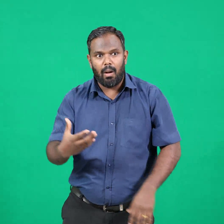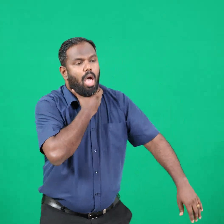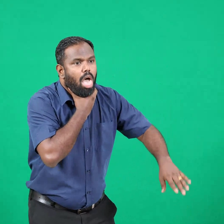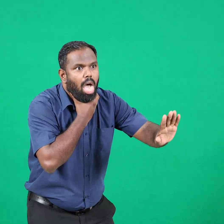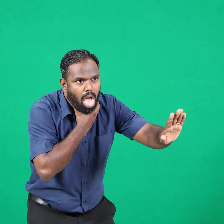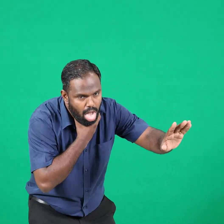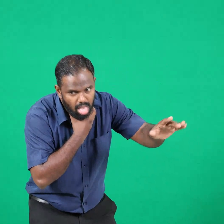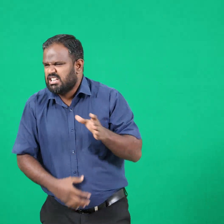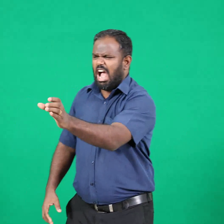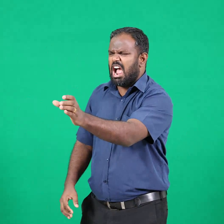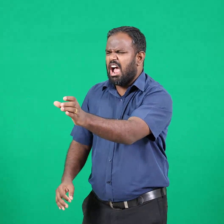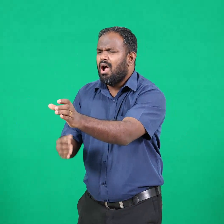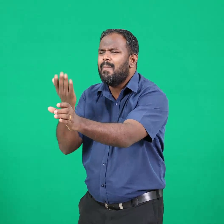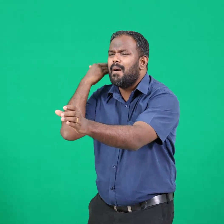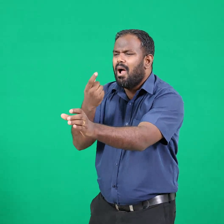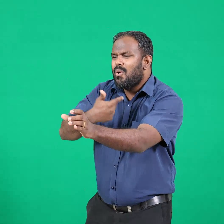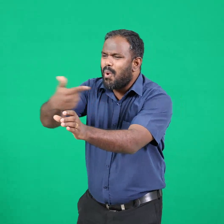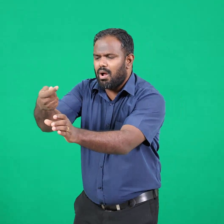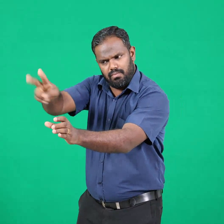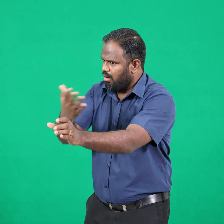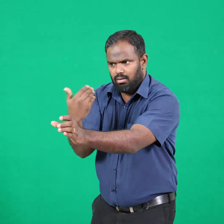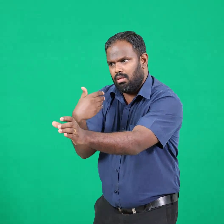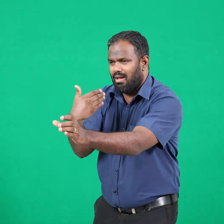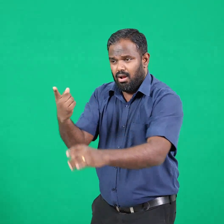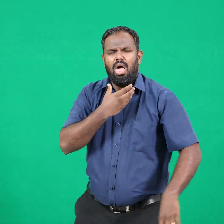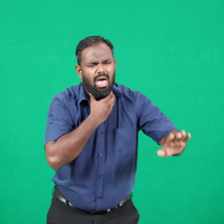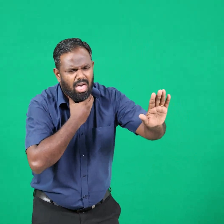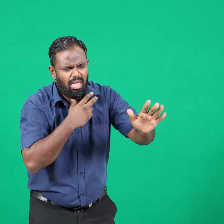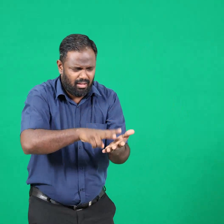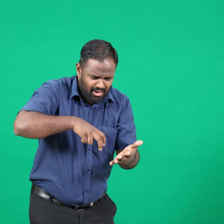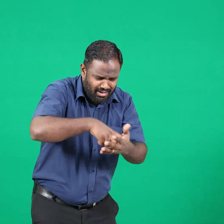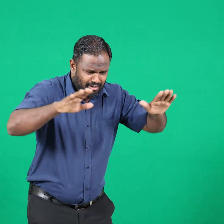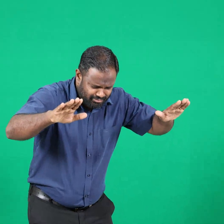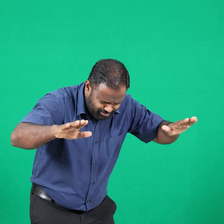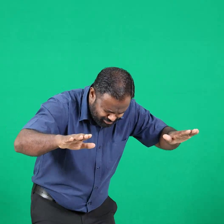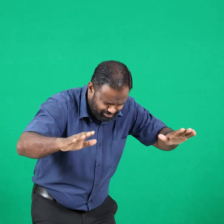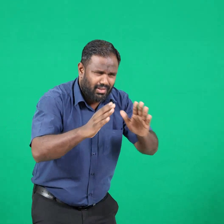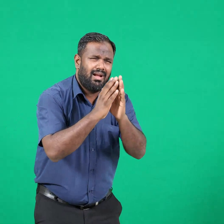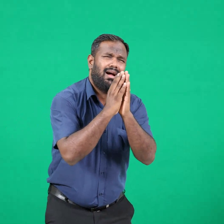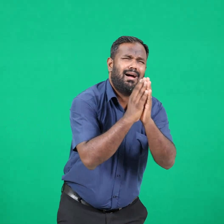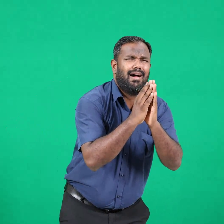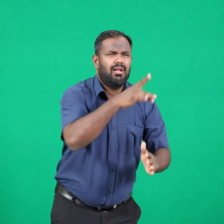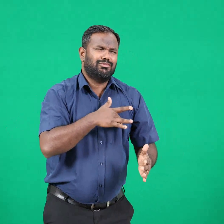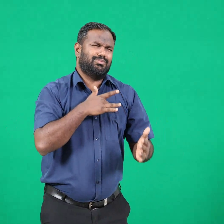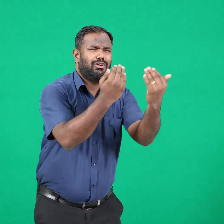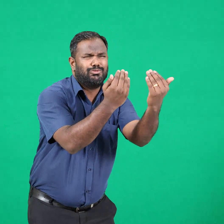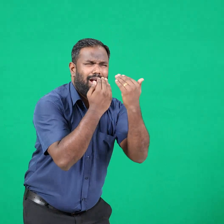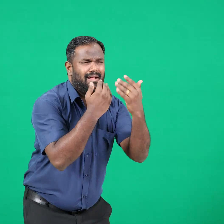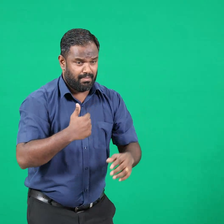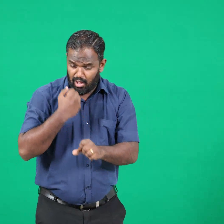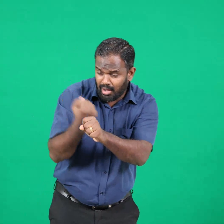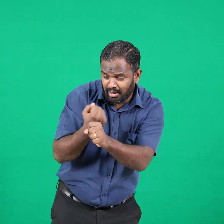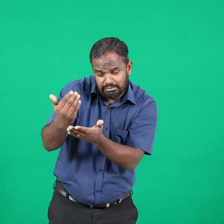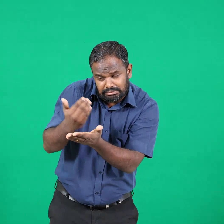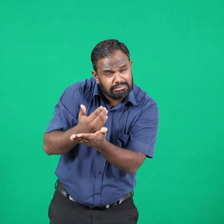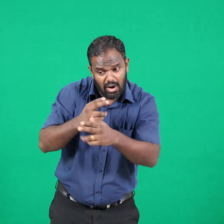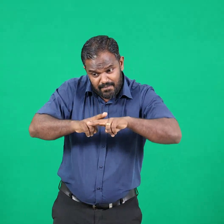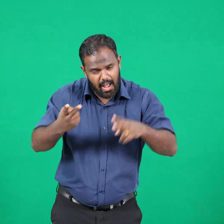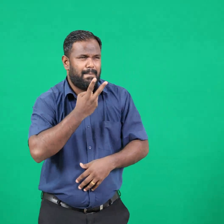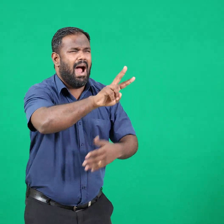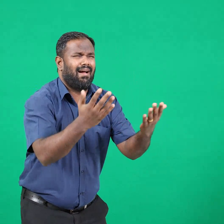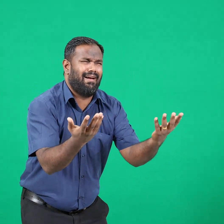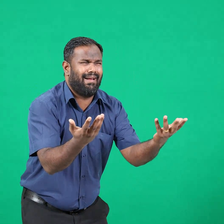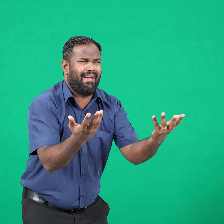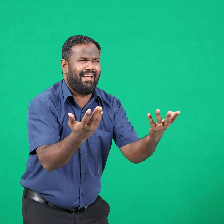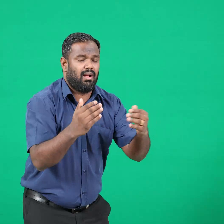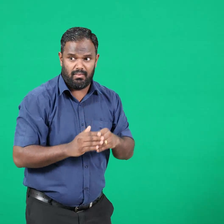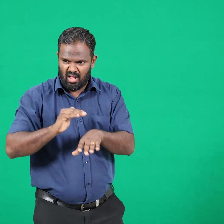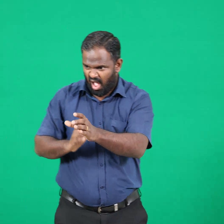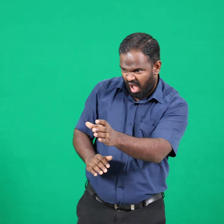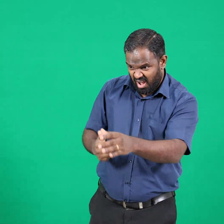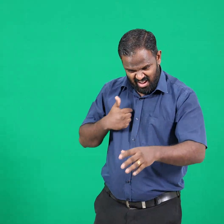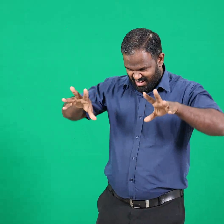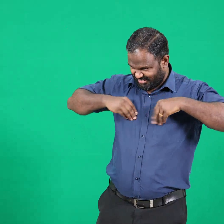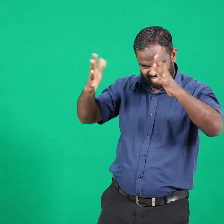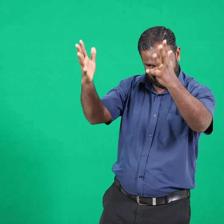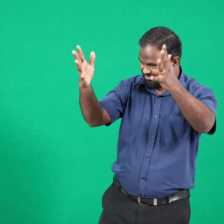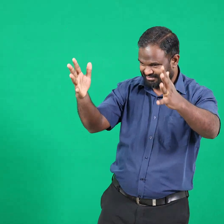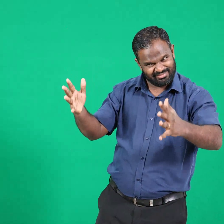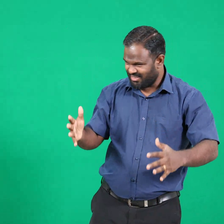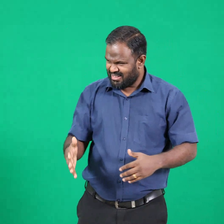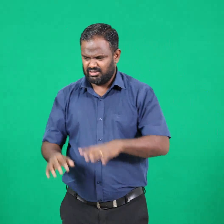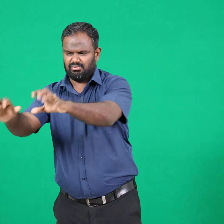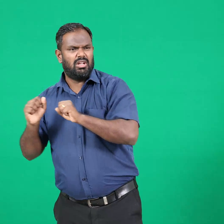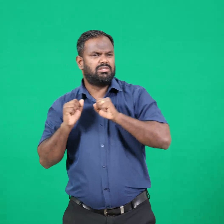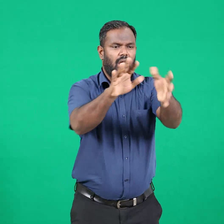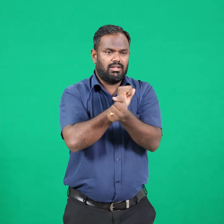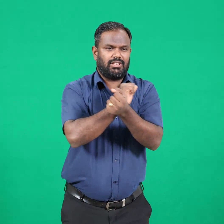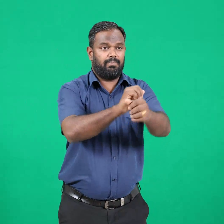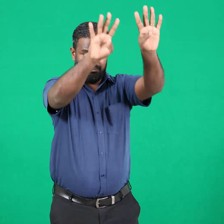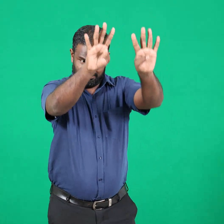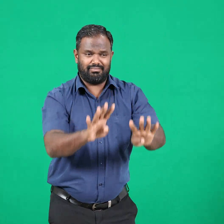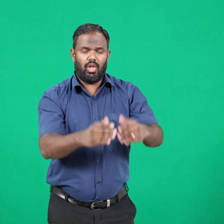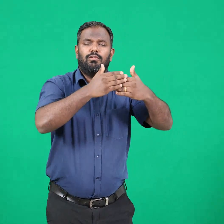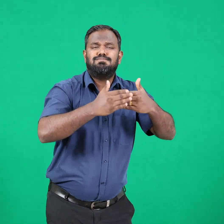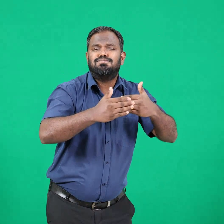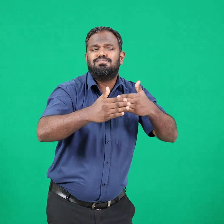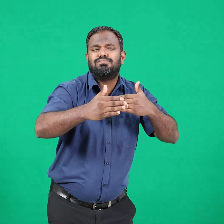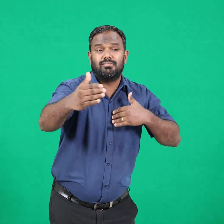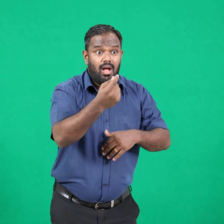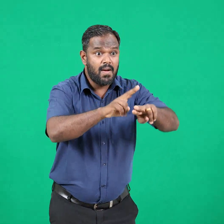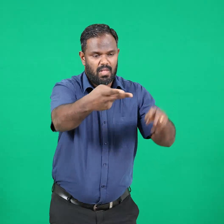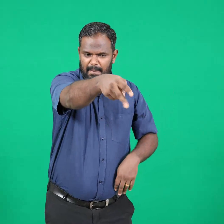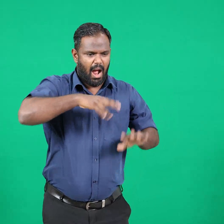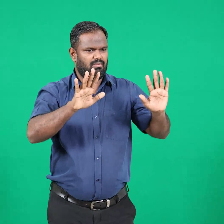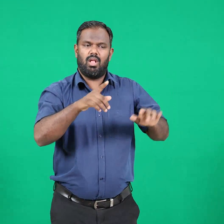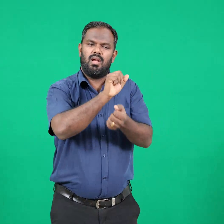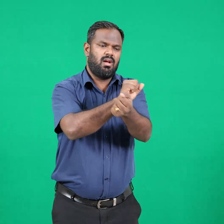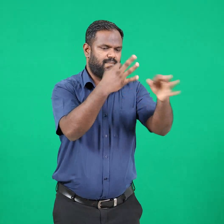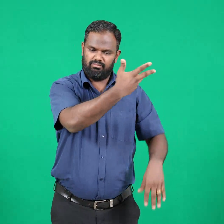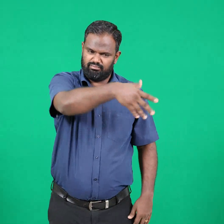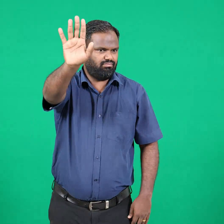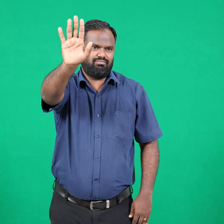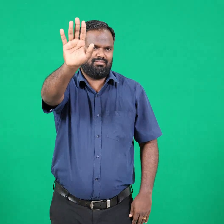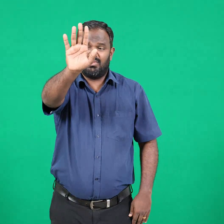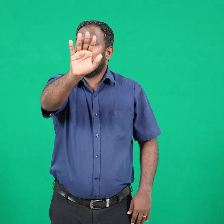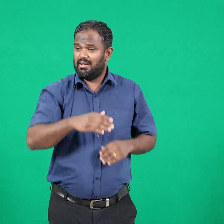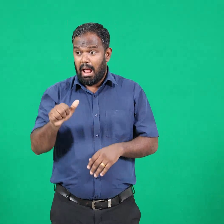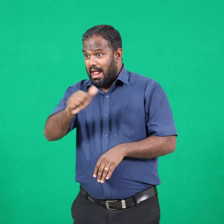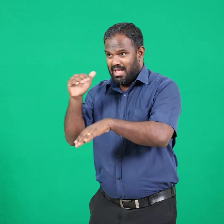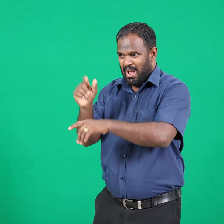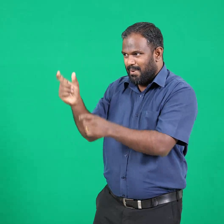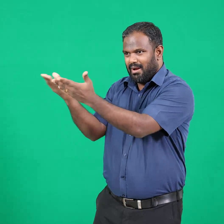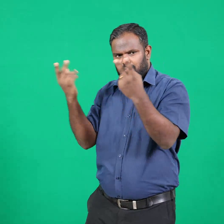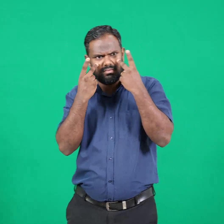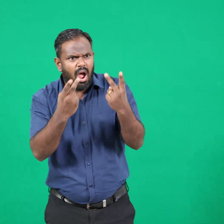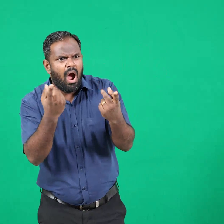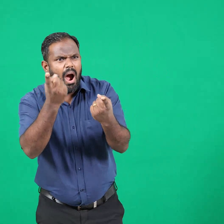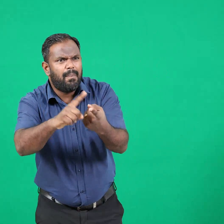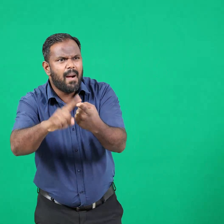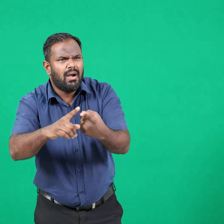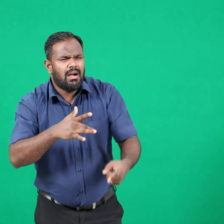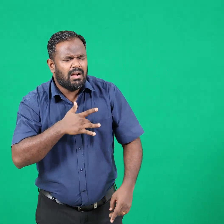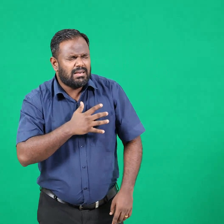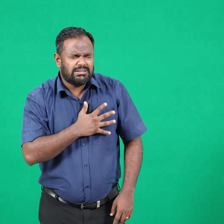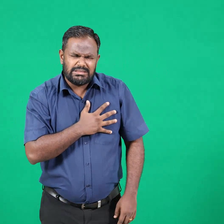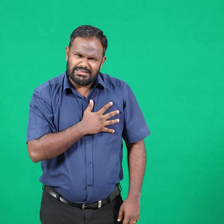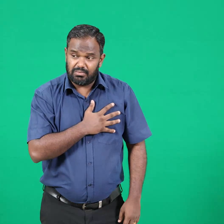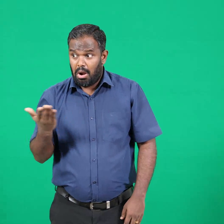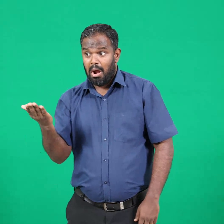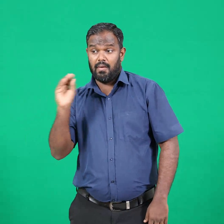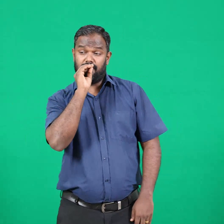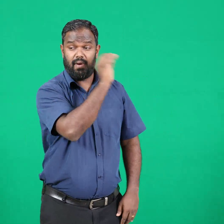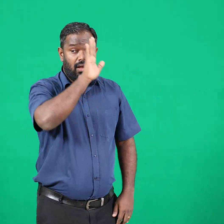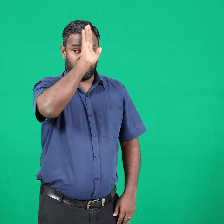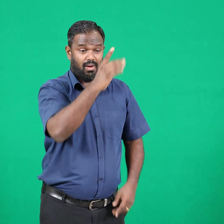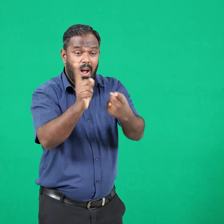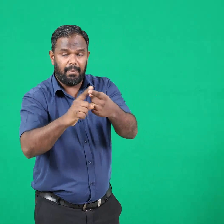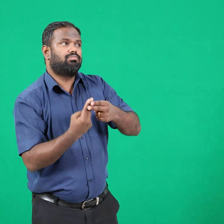So his fellow servant fell down and begged him, ' Have patience with me, and I will pay you back.' But he refused. Instead, he went and had the man thrown into prison until he could pay his debt.